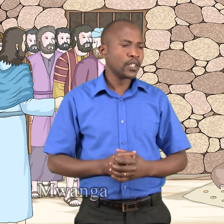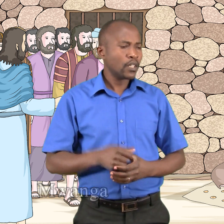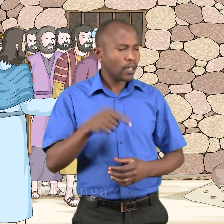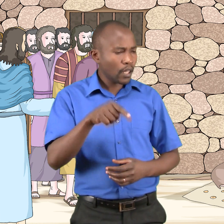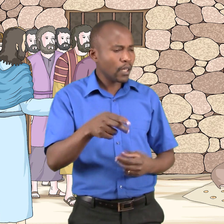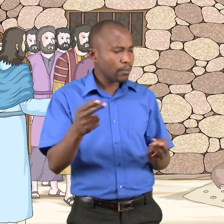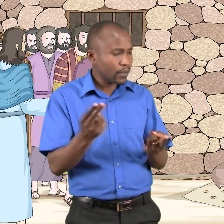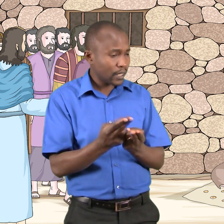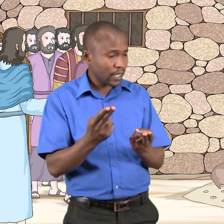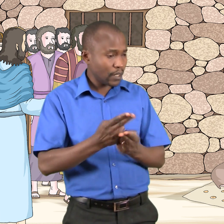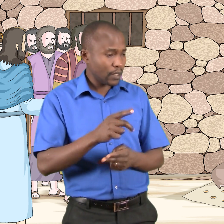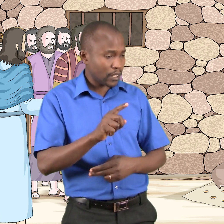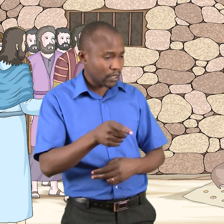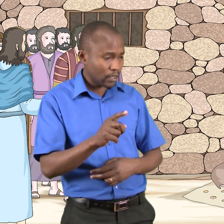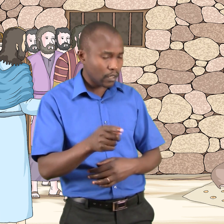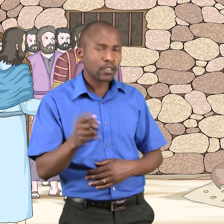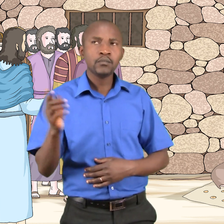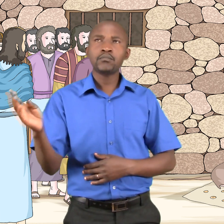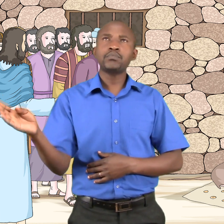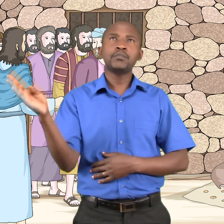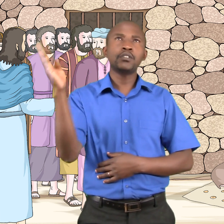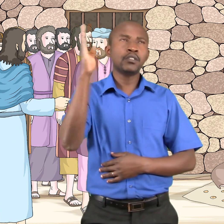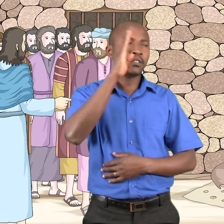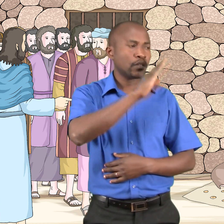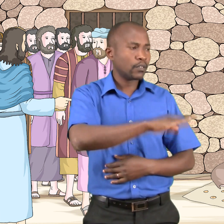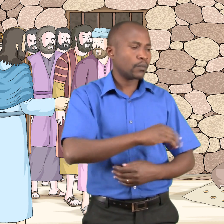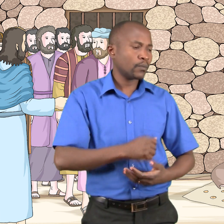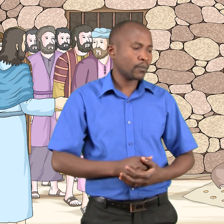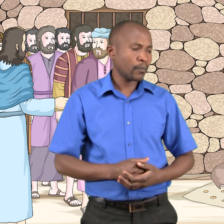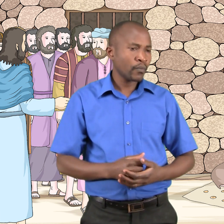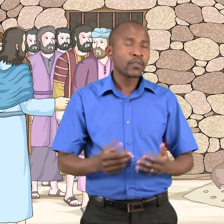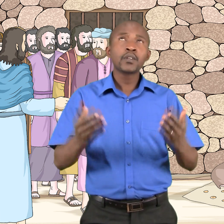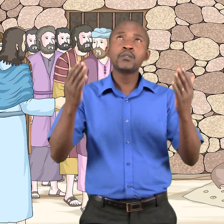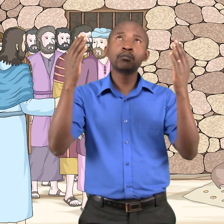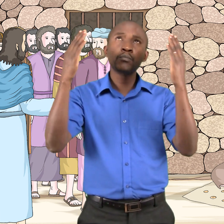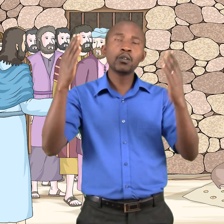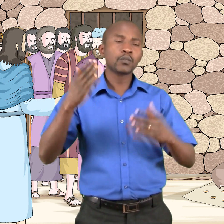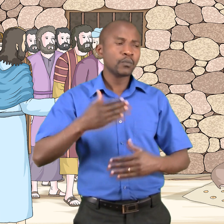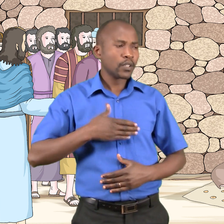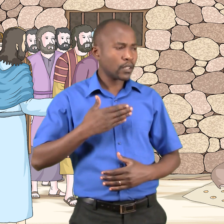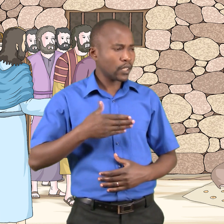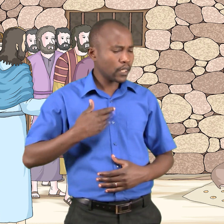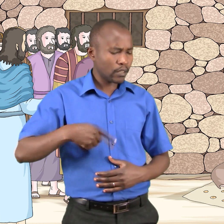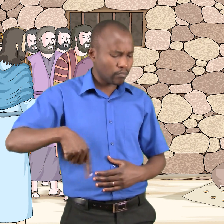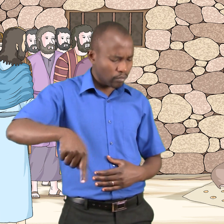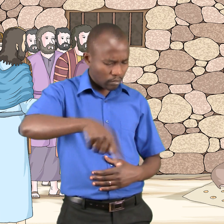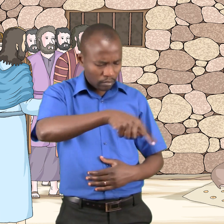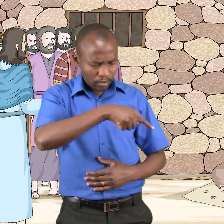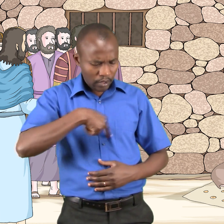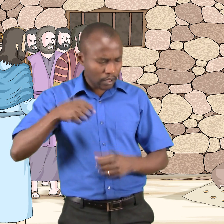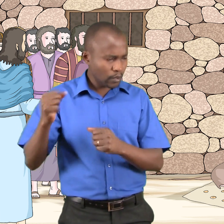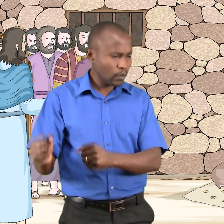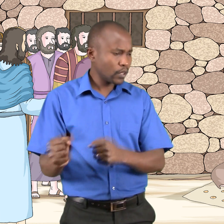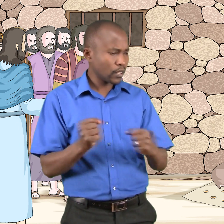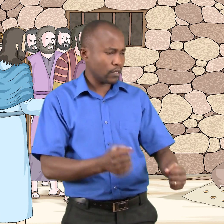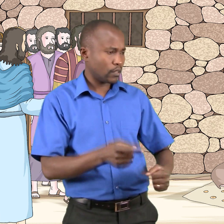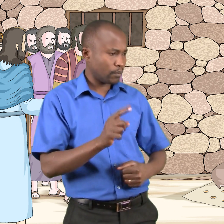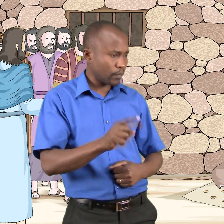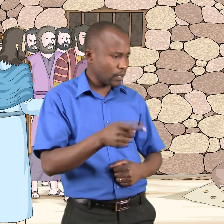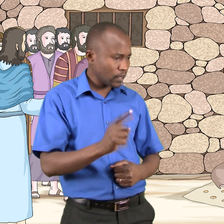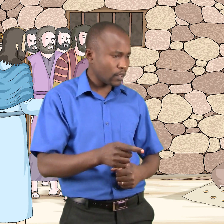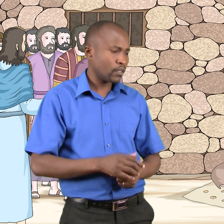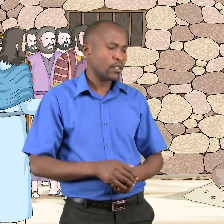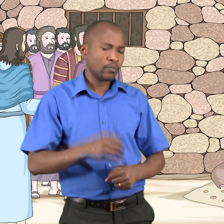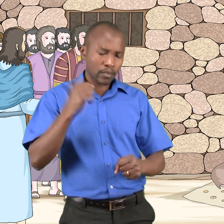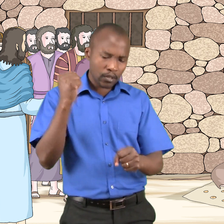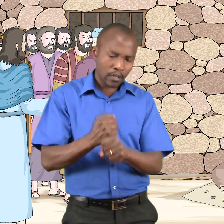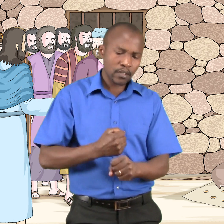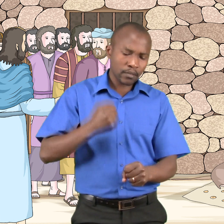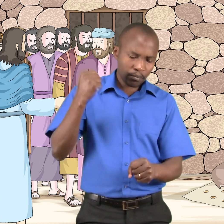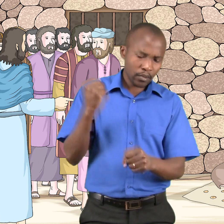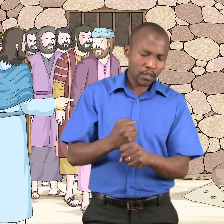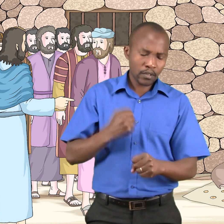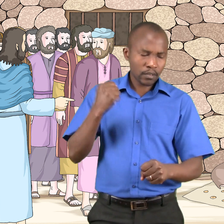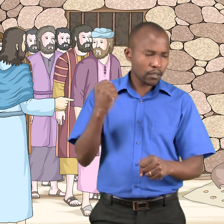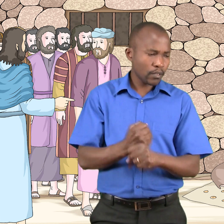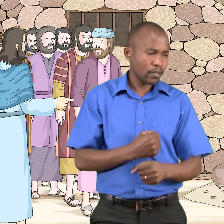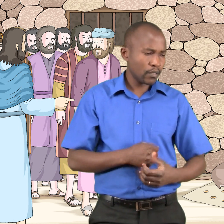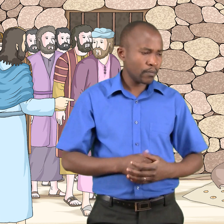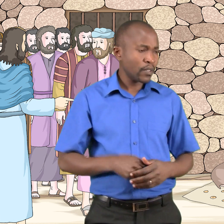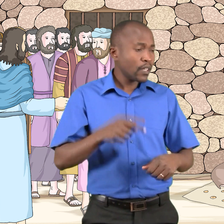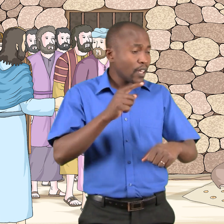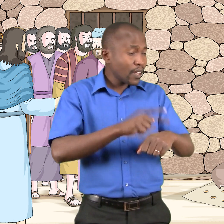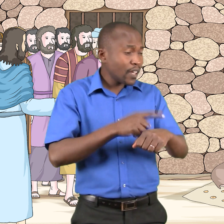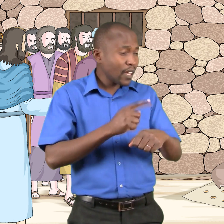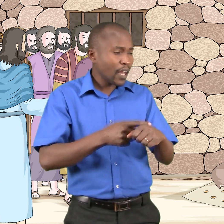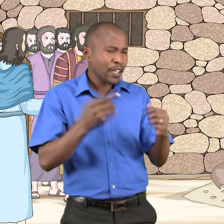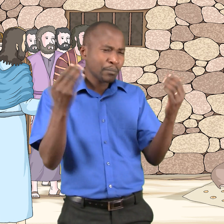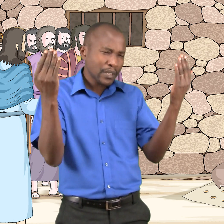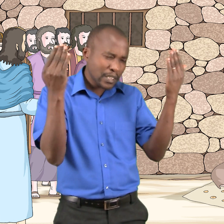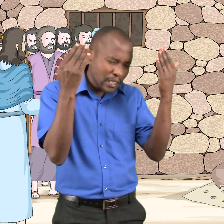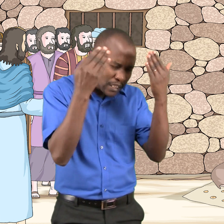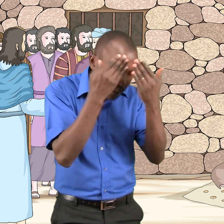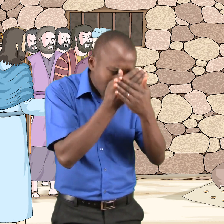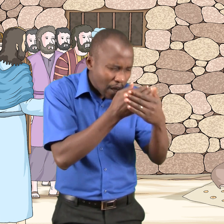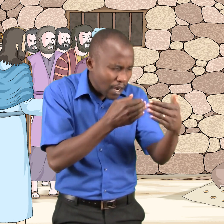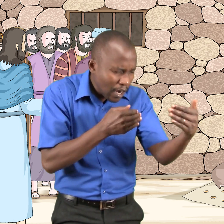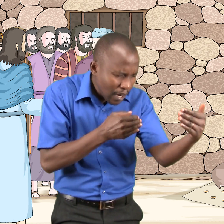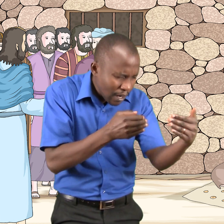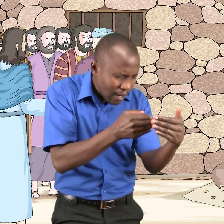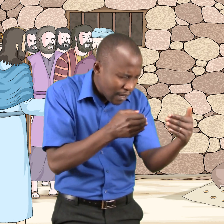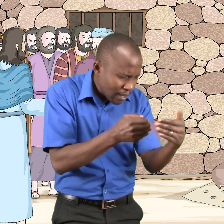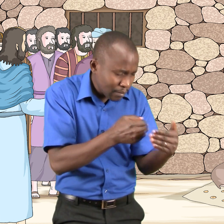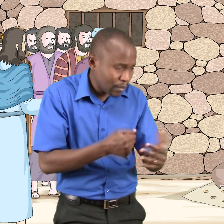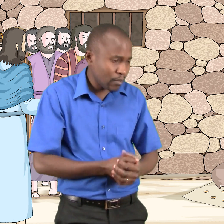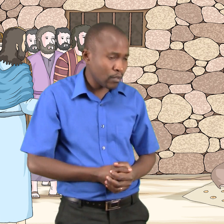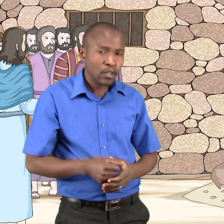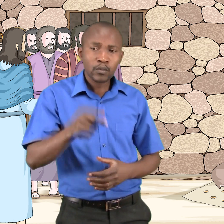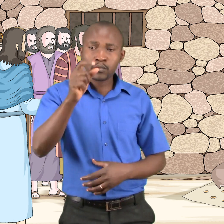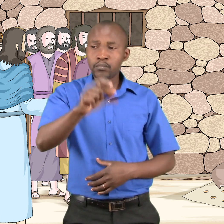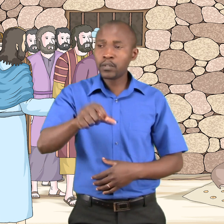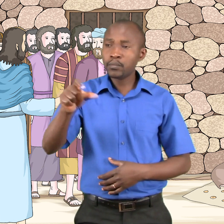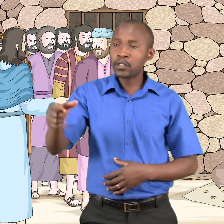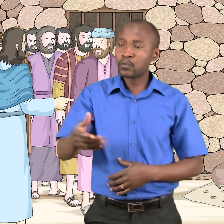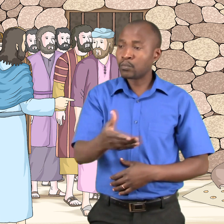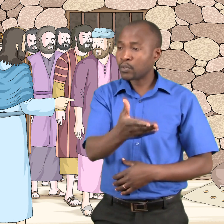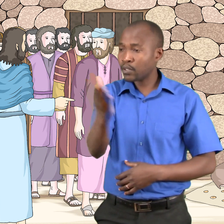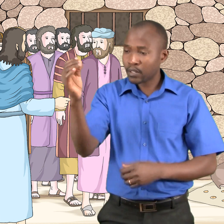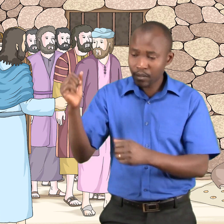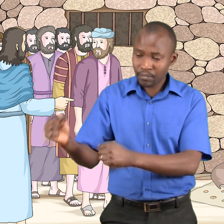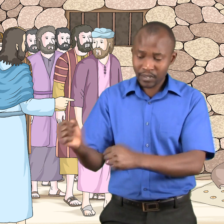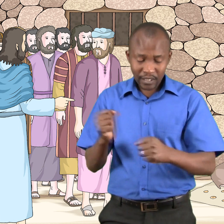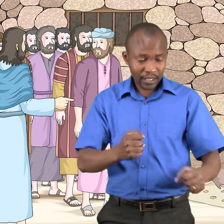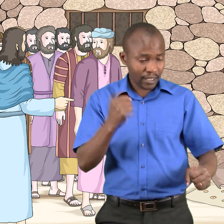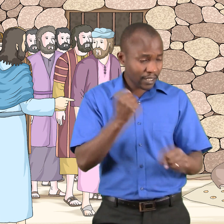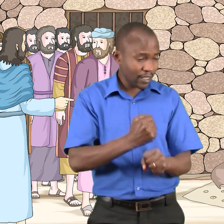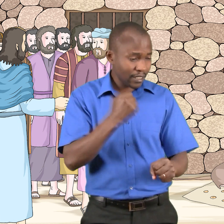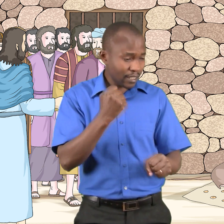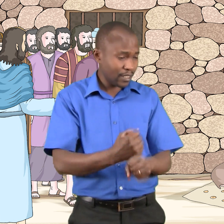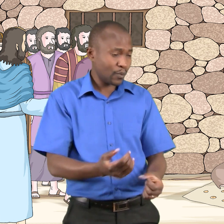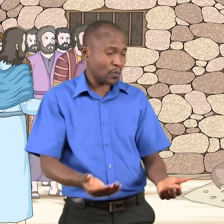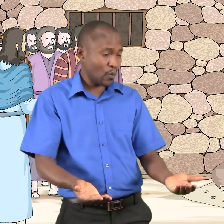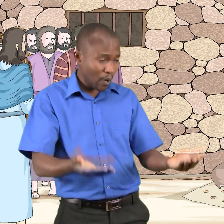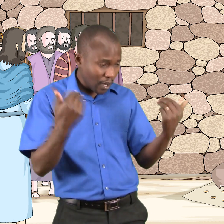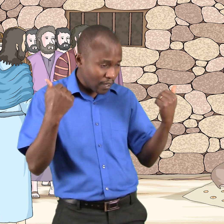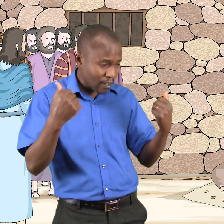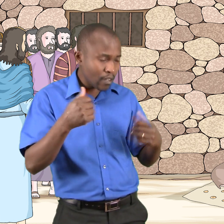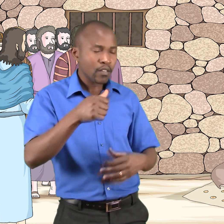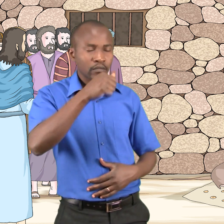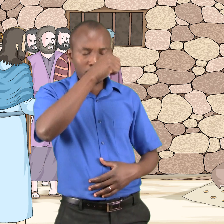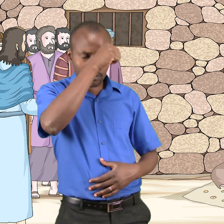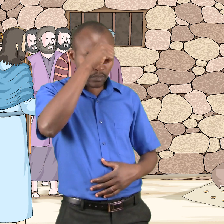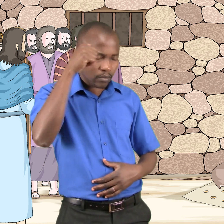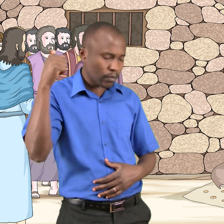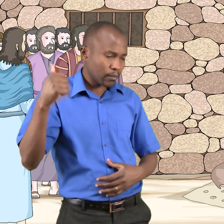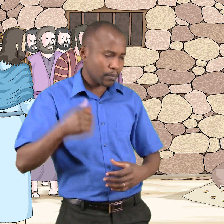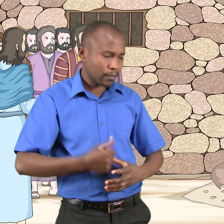Night is coming, when no one can work.